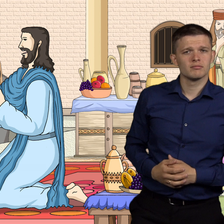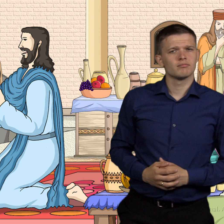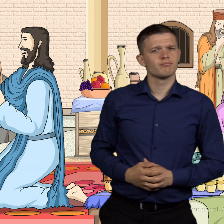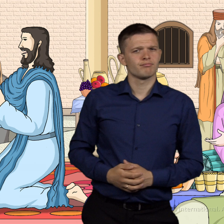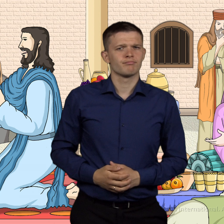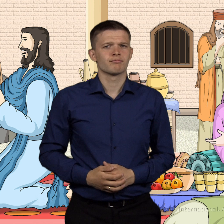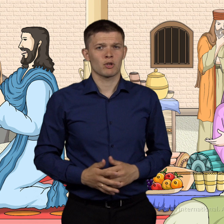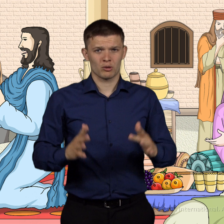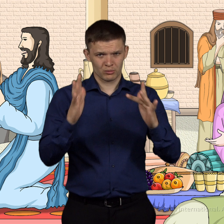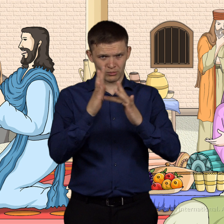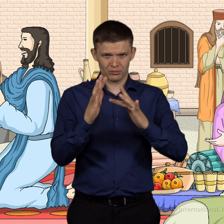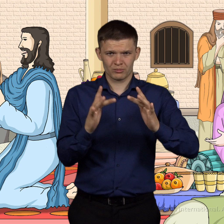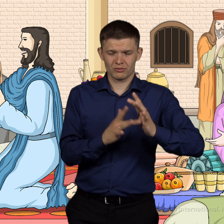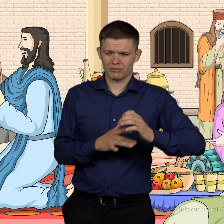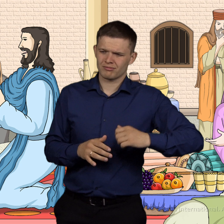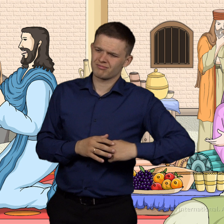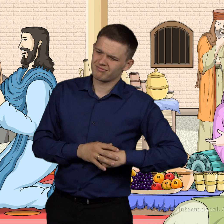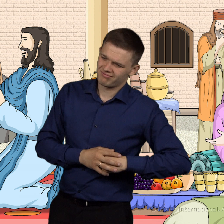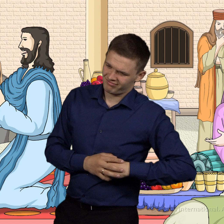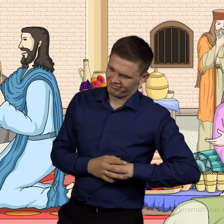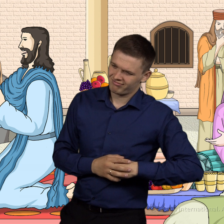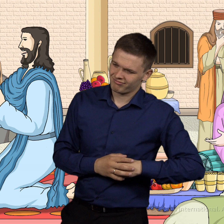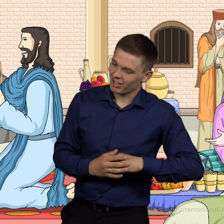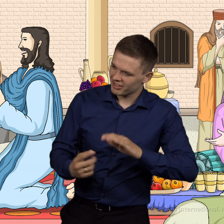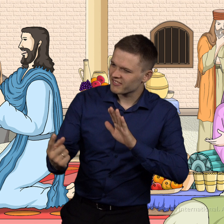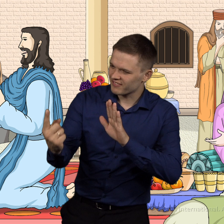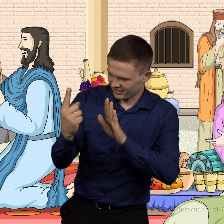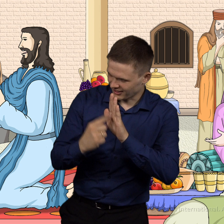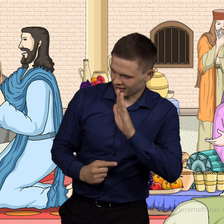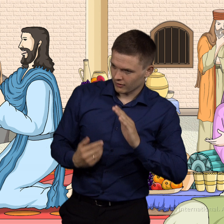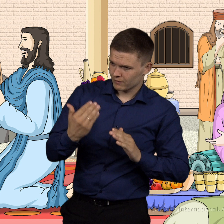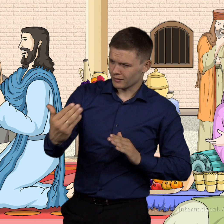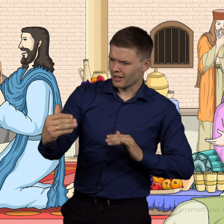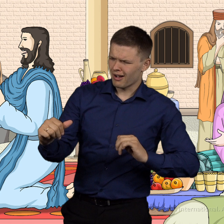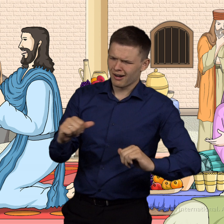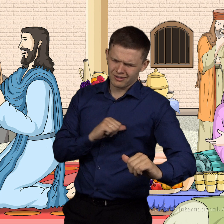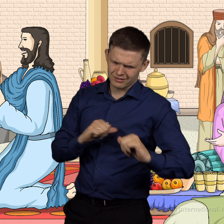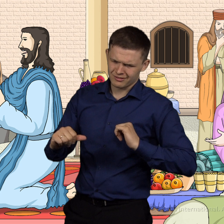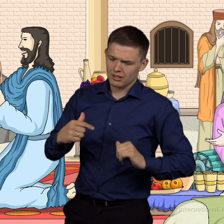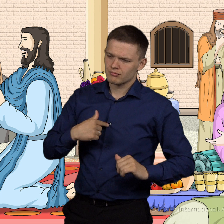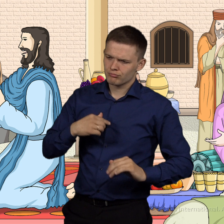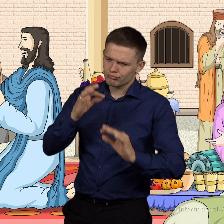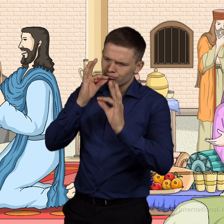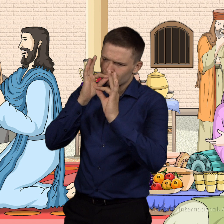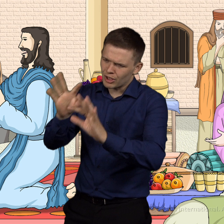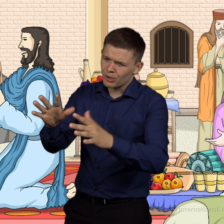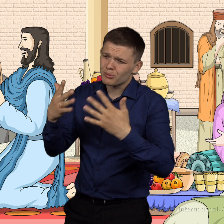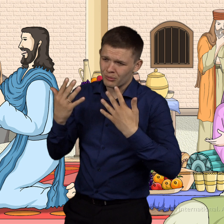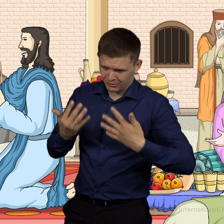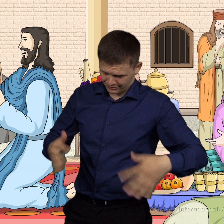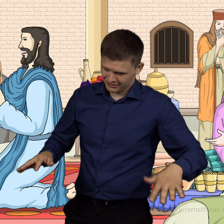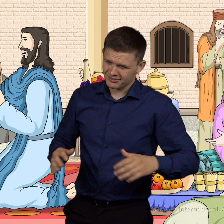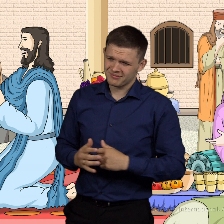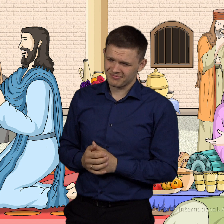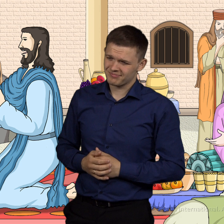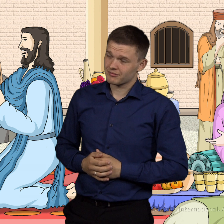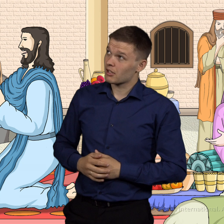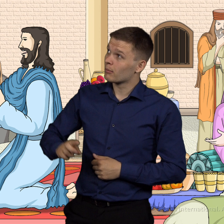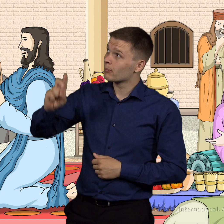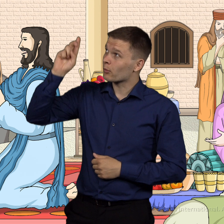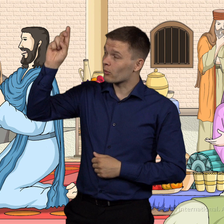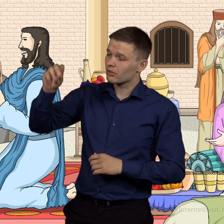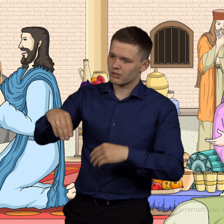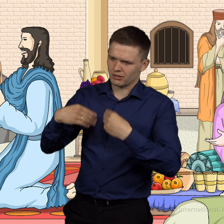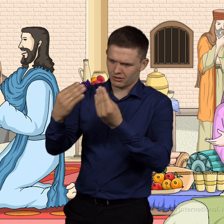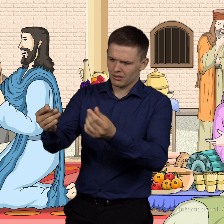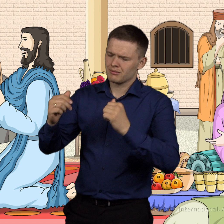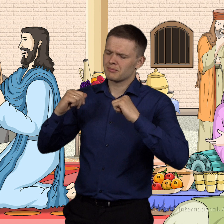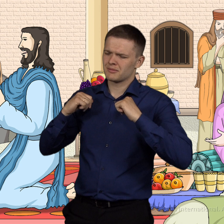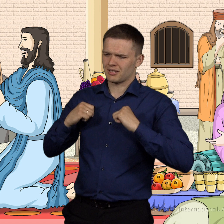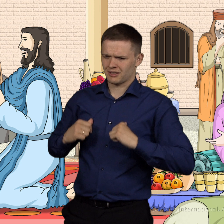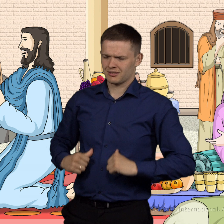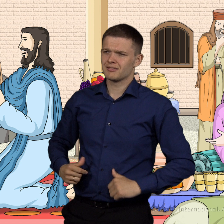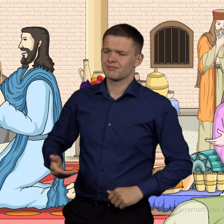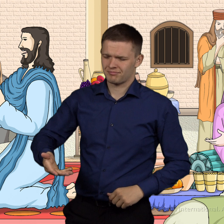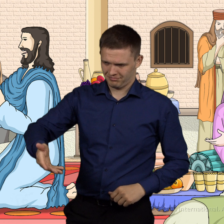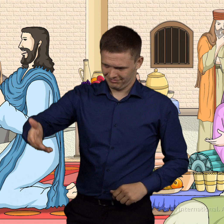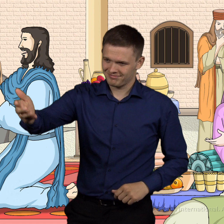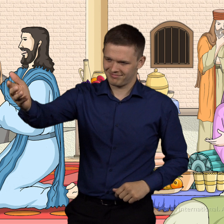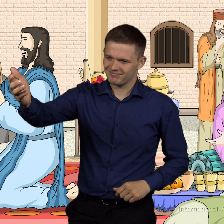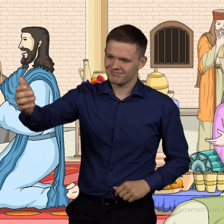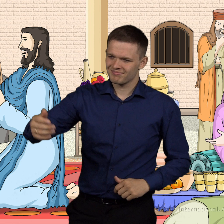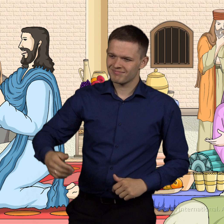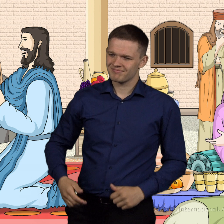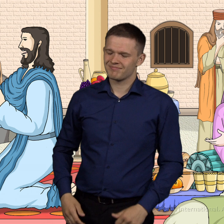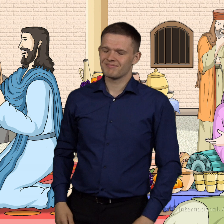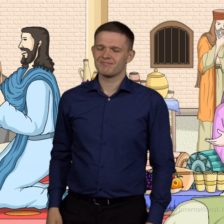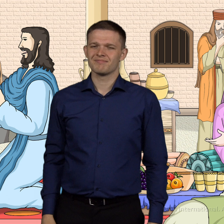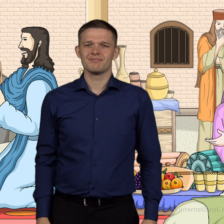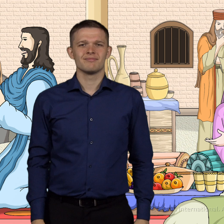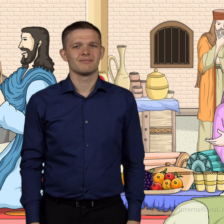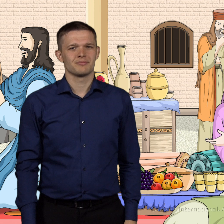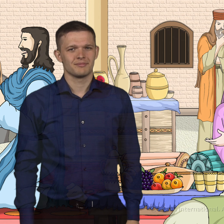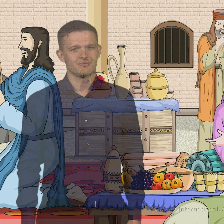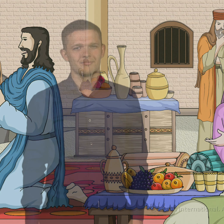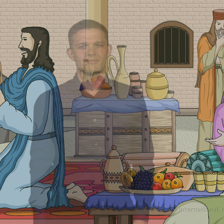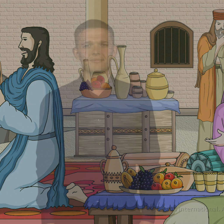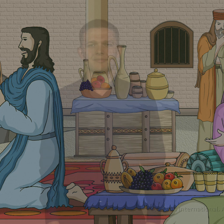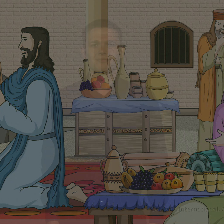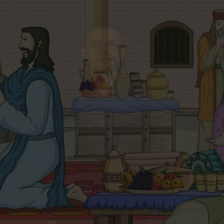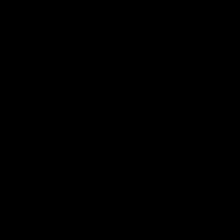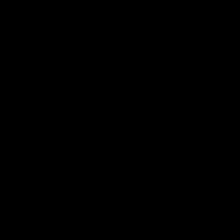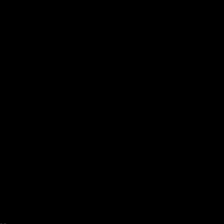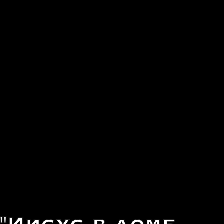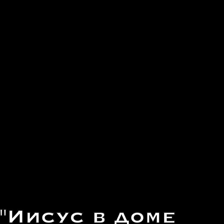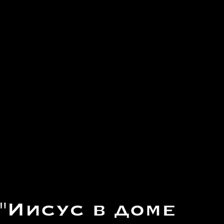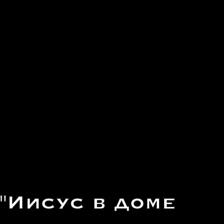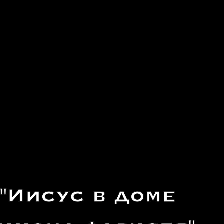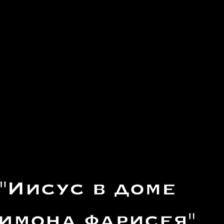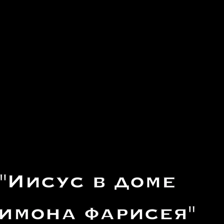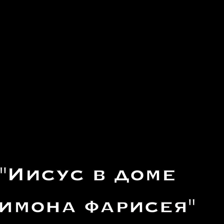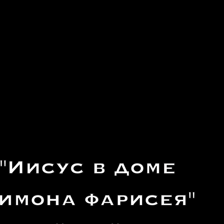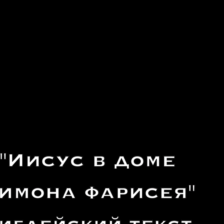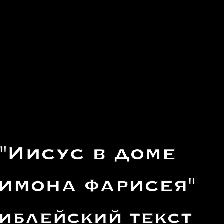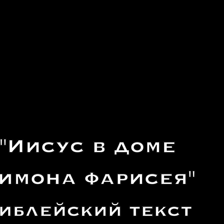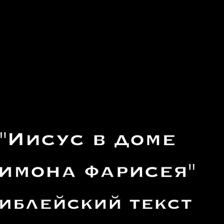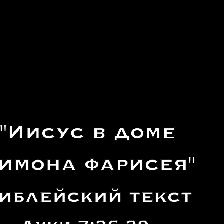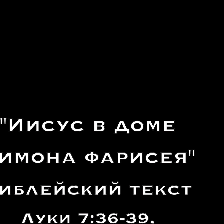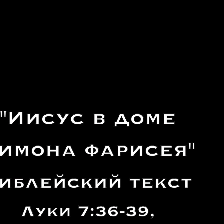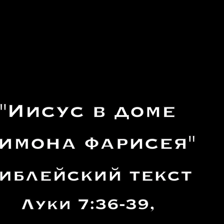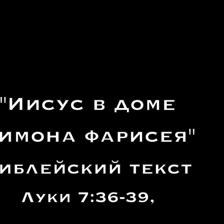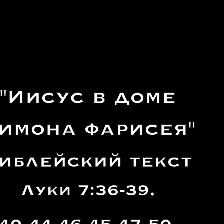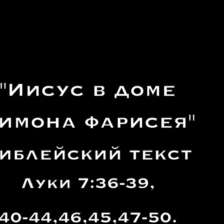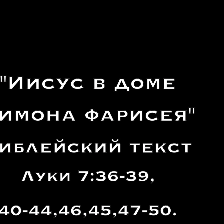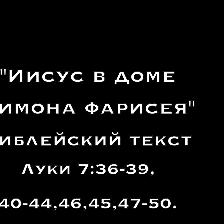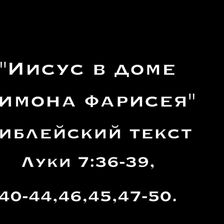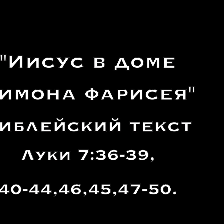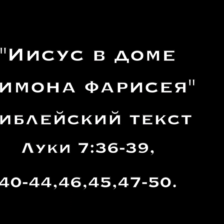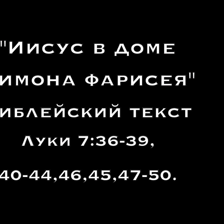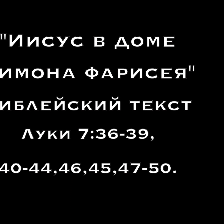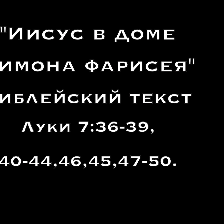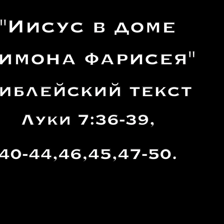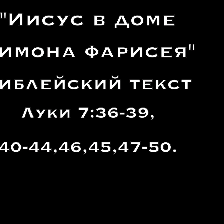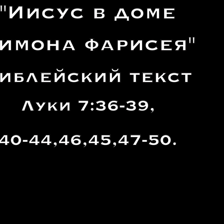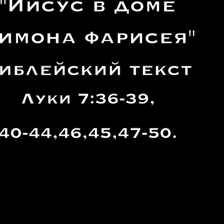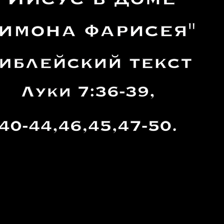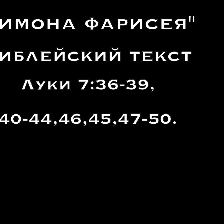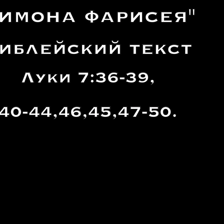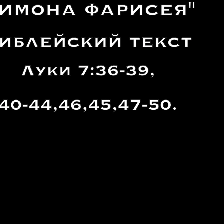And Jesus told the woman, “Your faith has saved you; go in peace.”